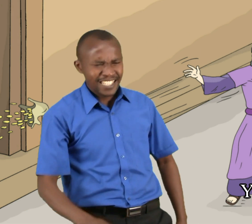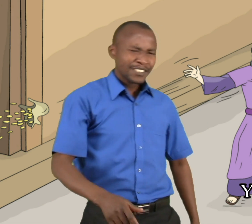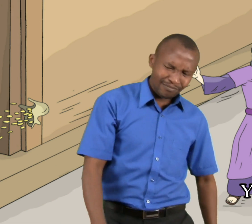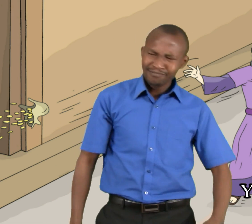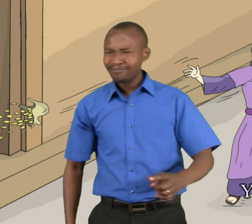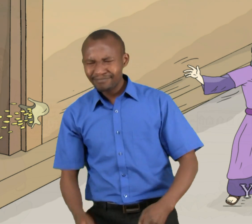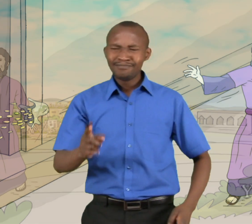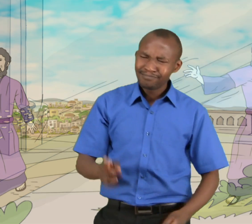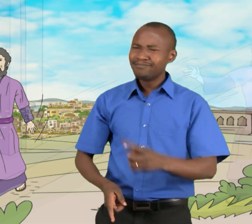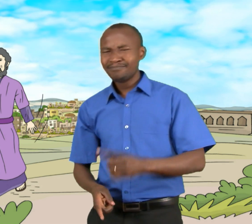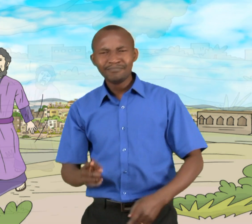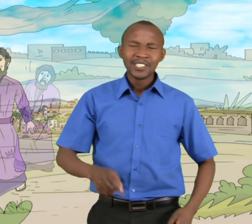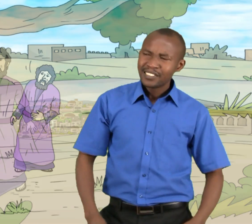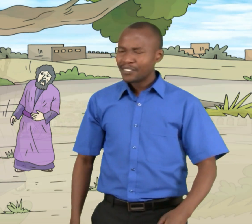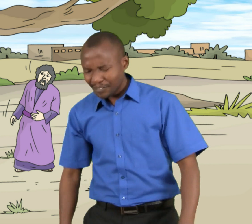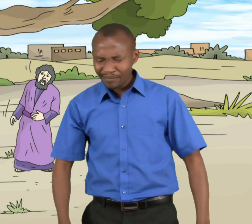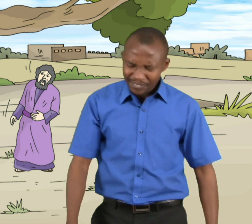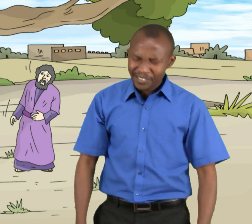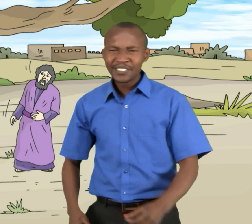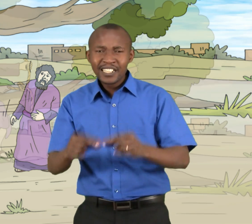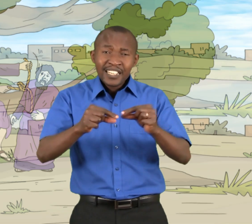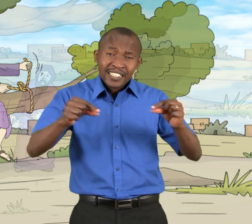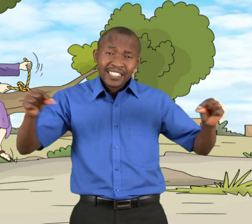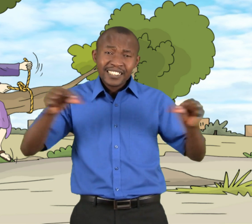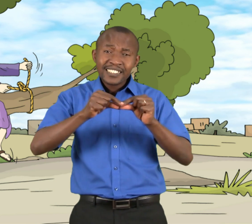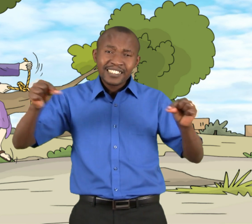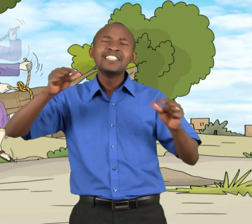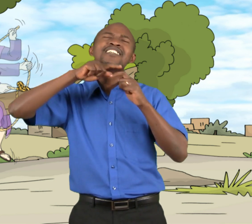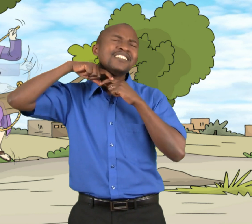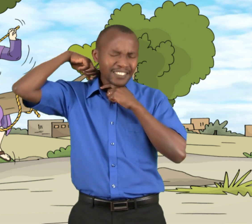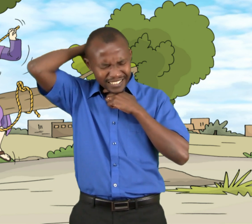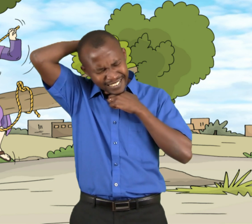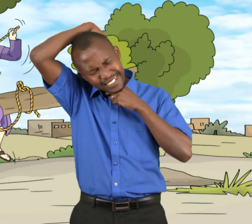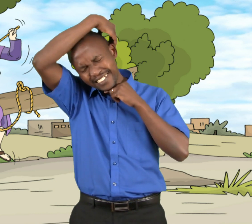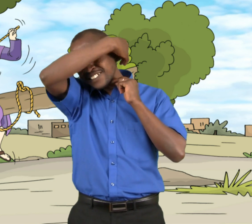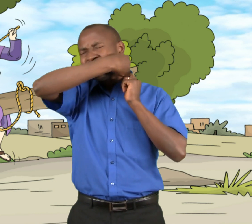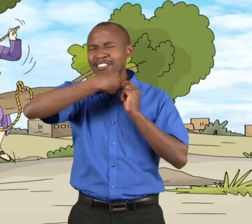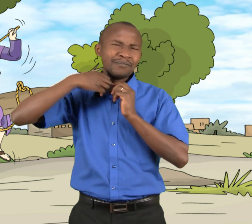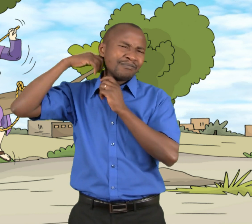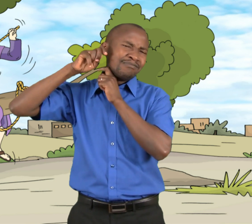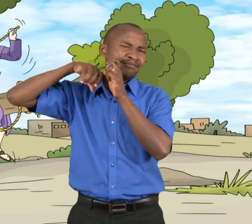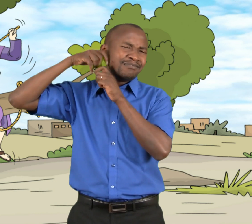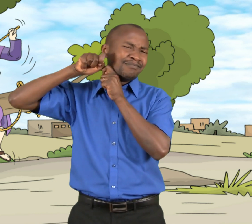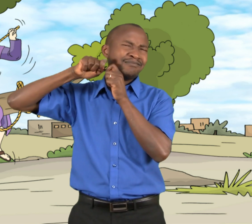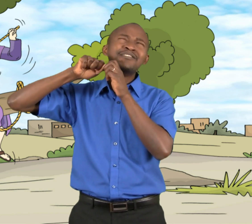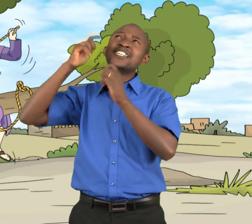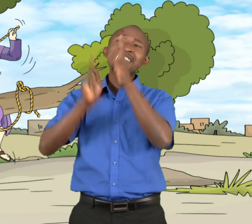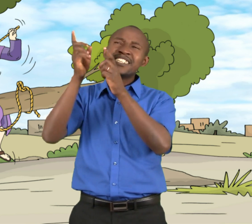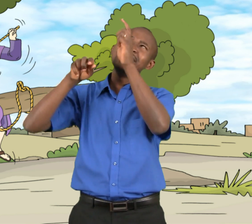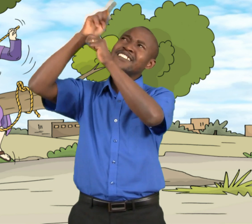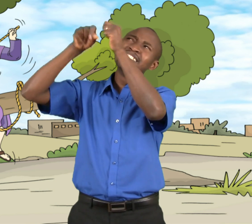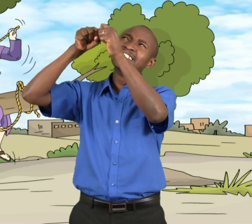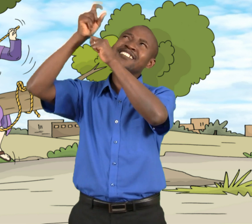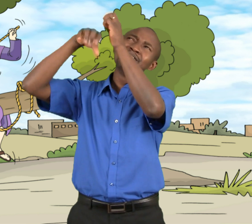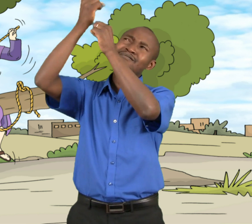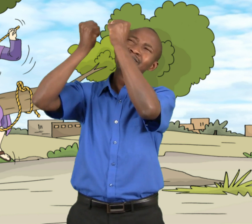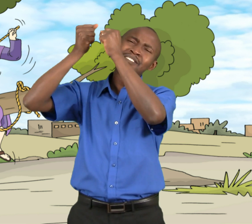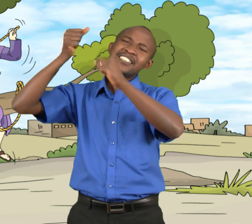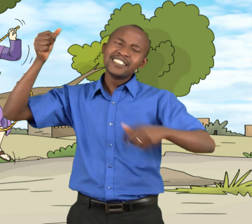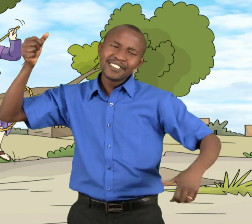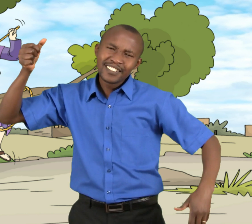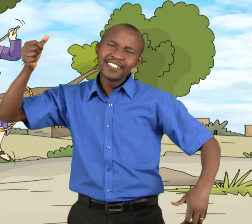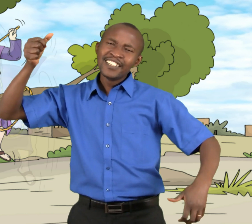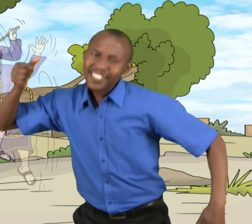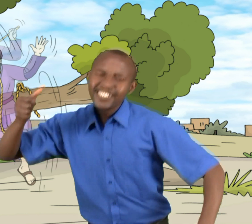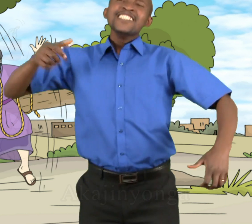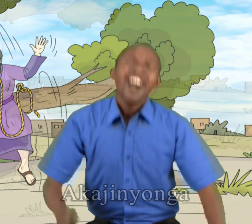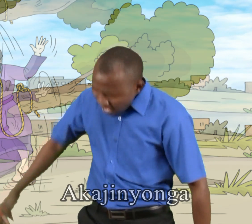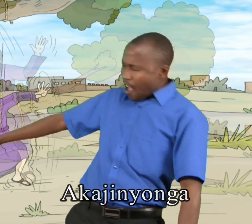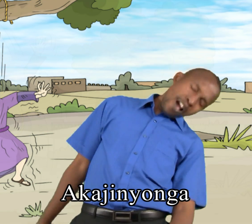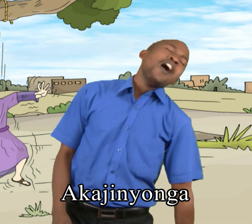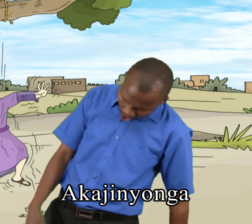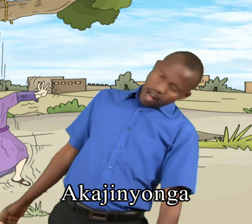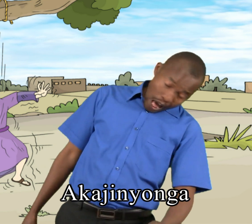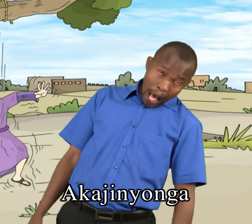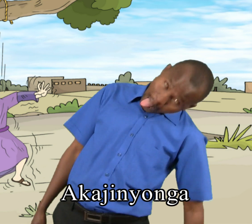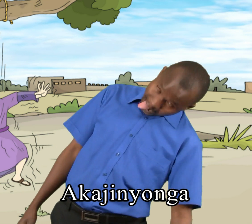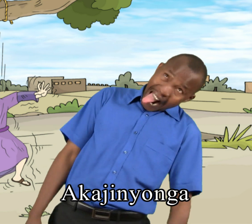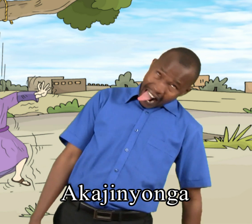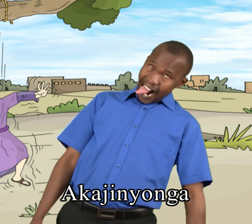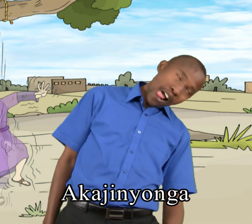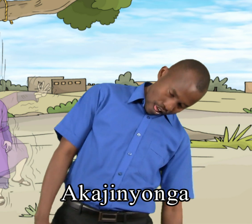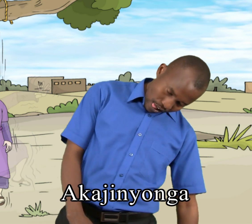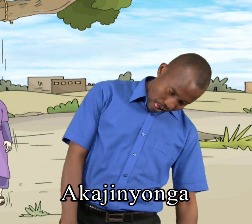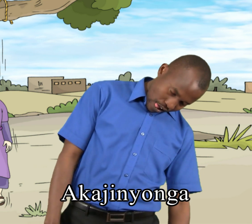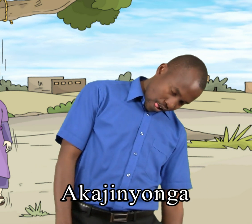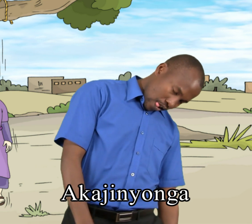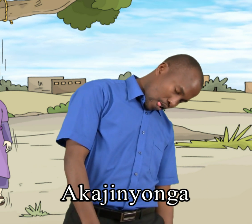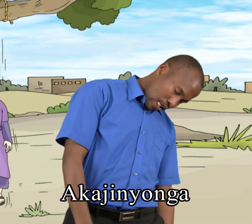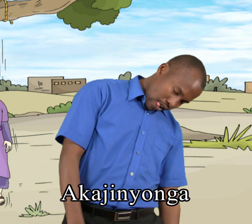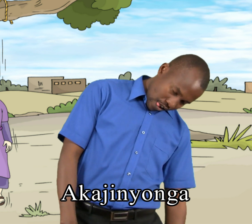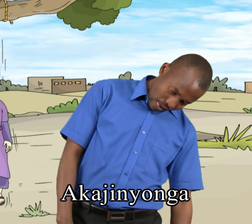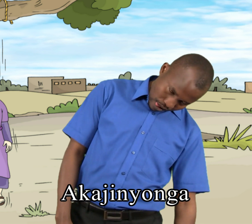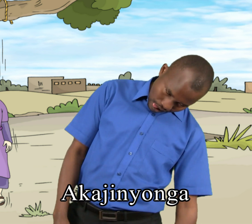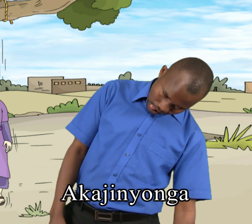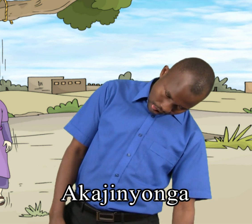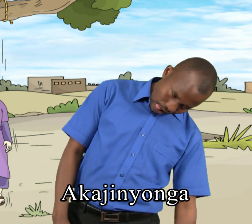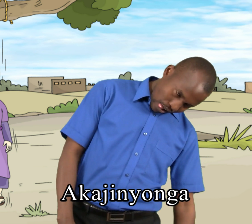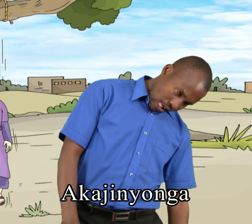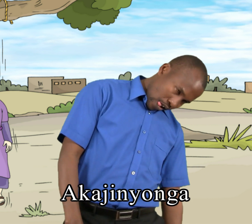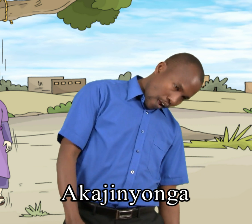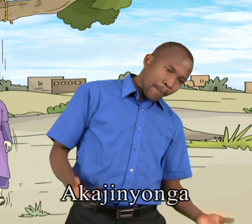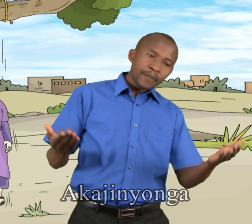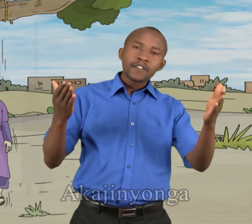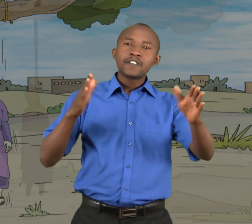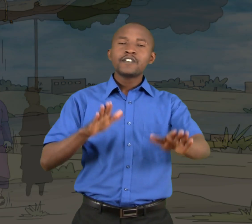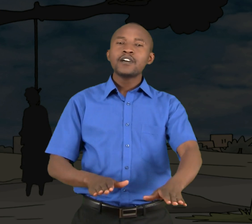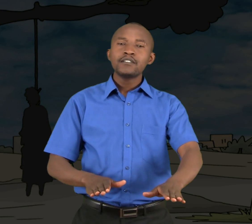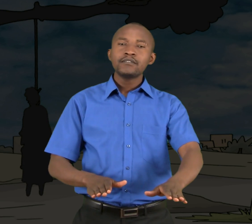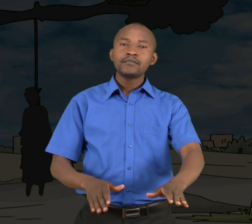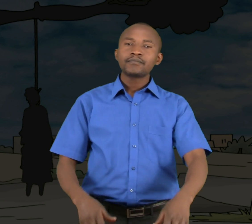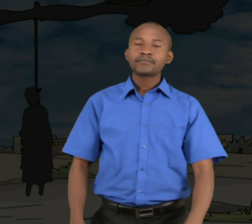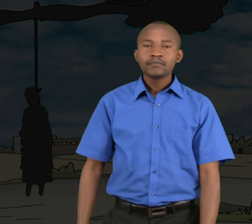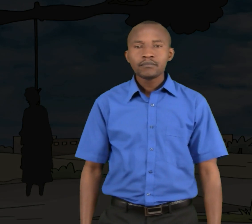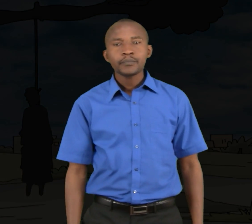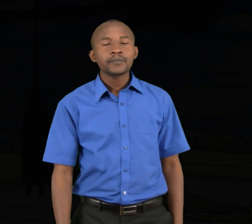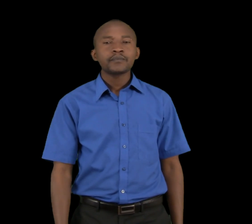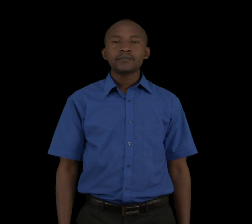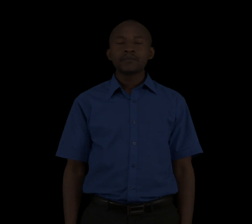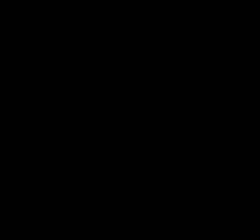Then he went away and hanged himself.